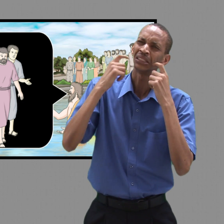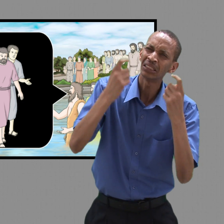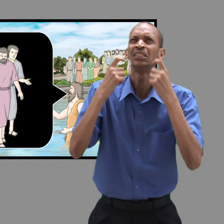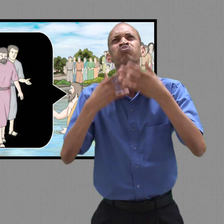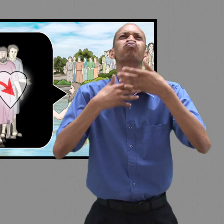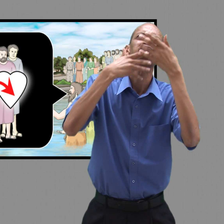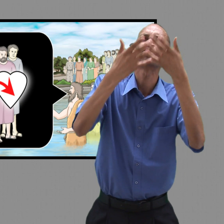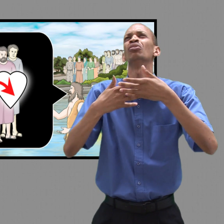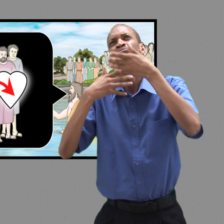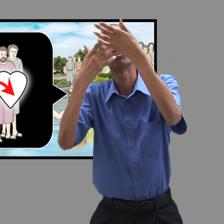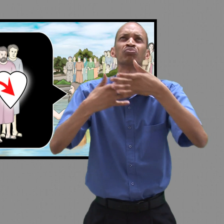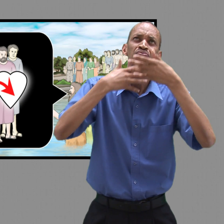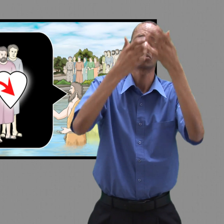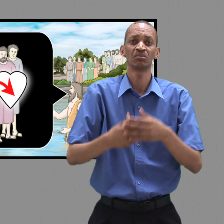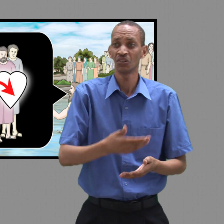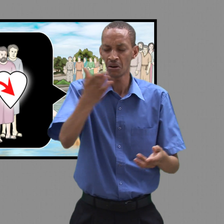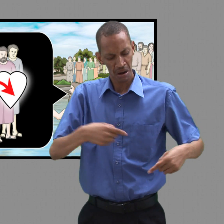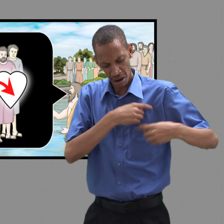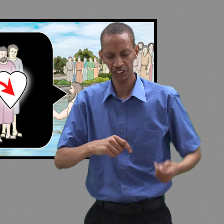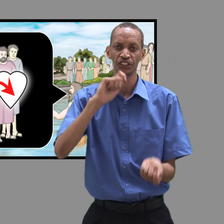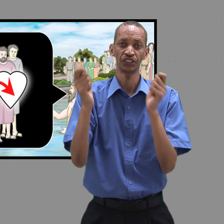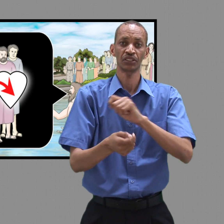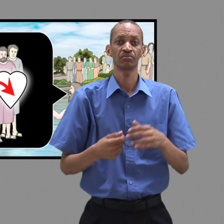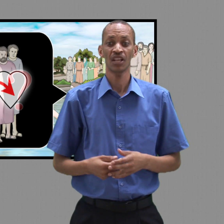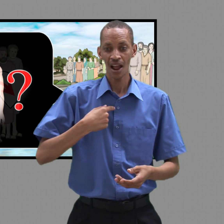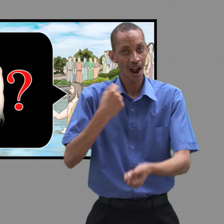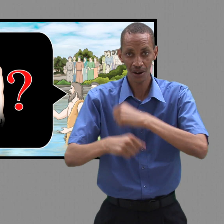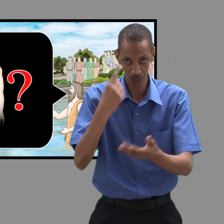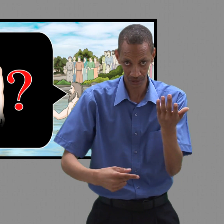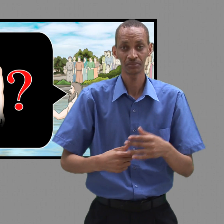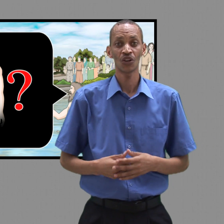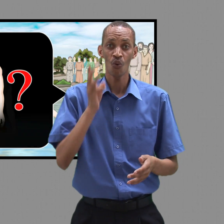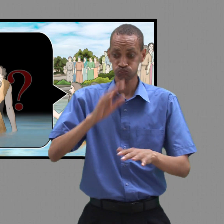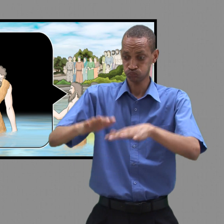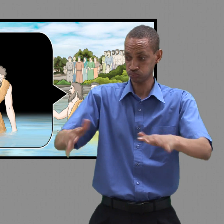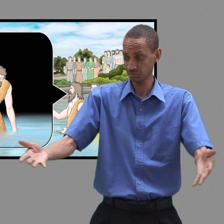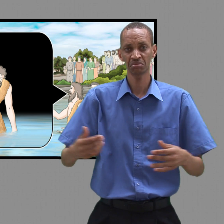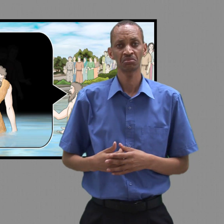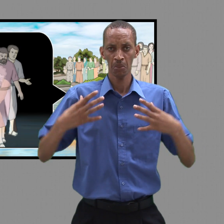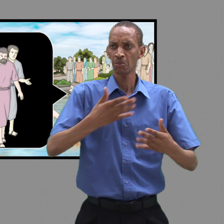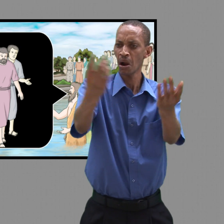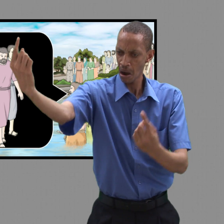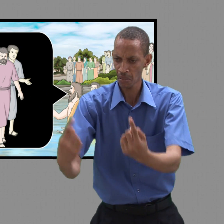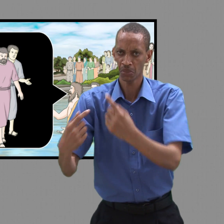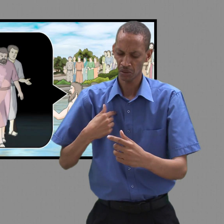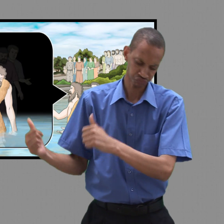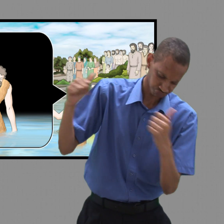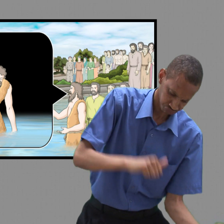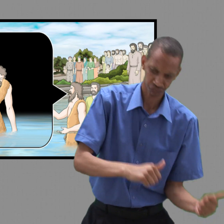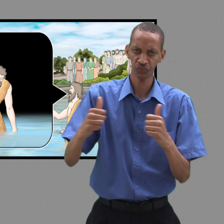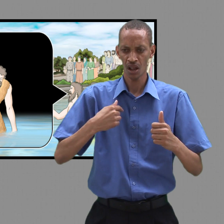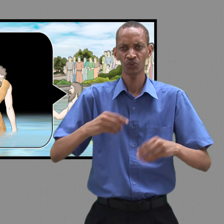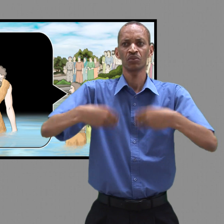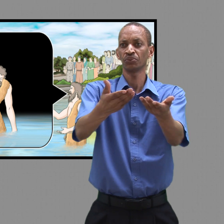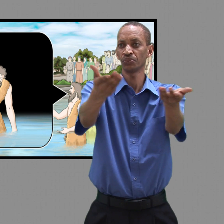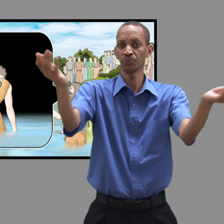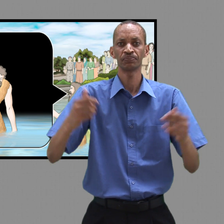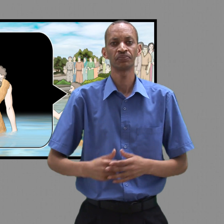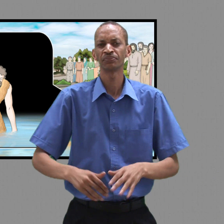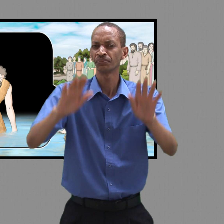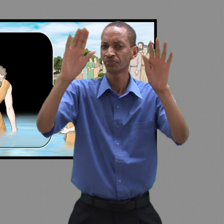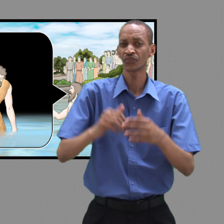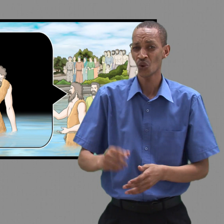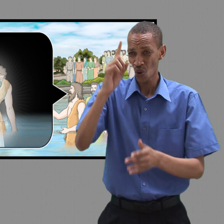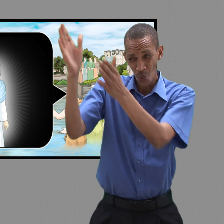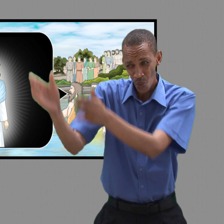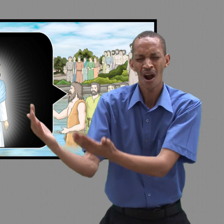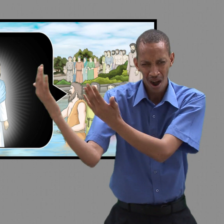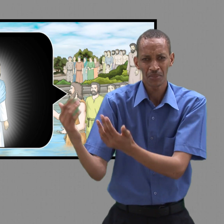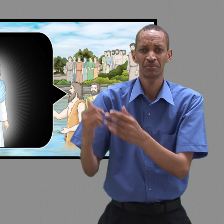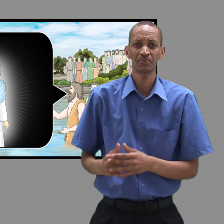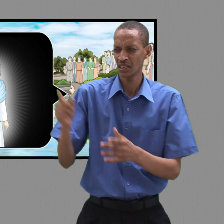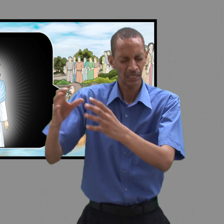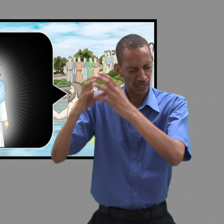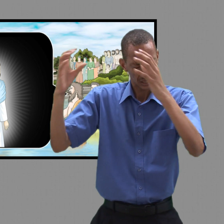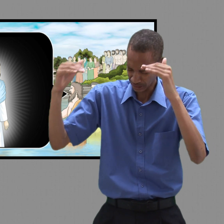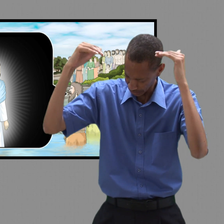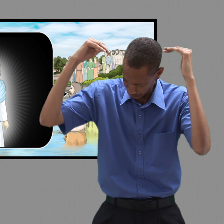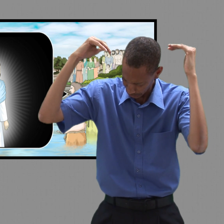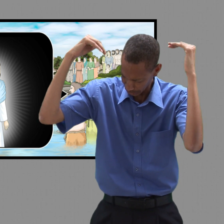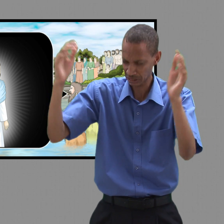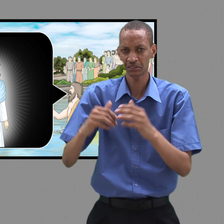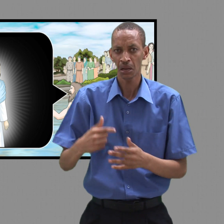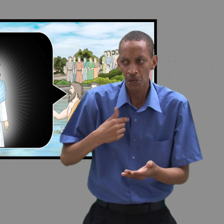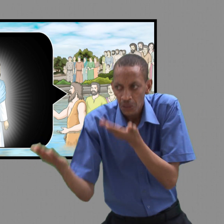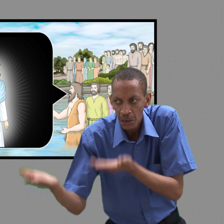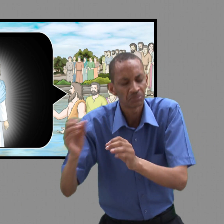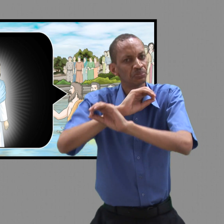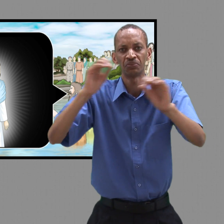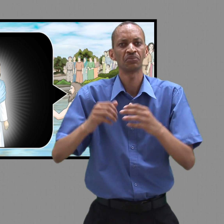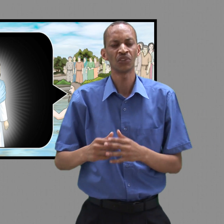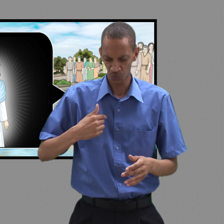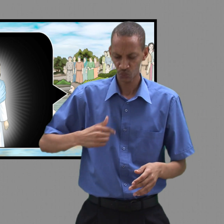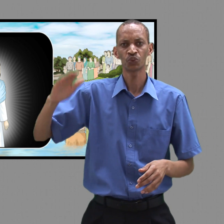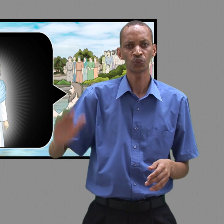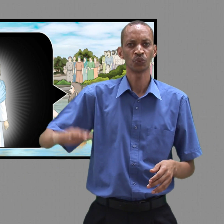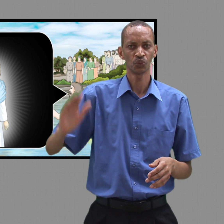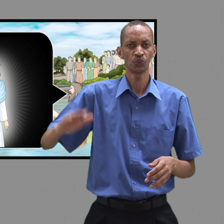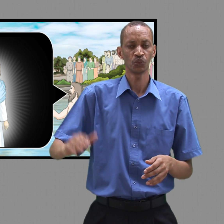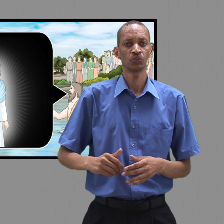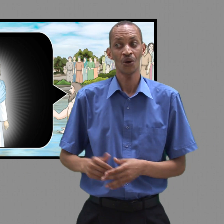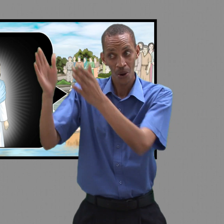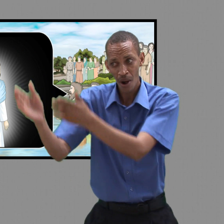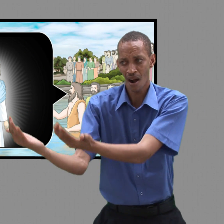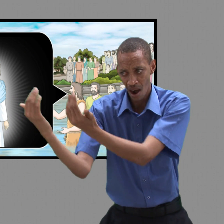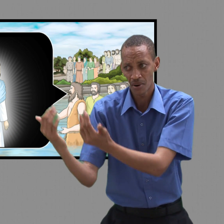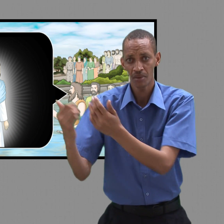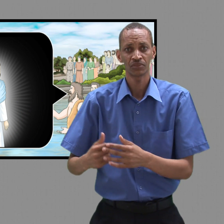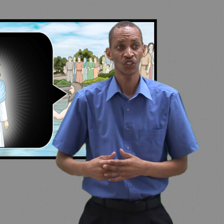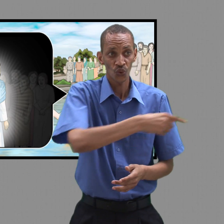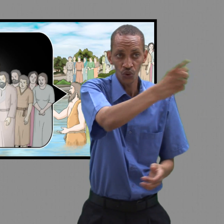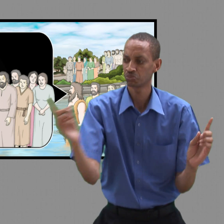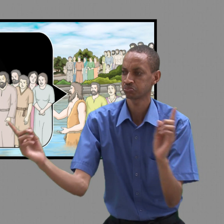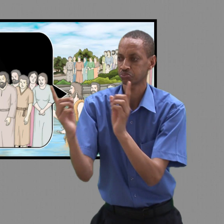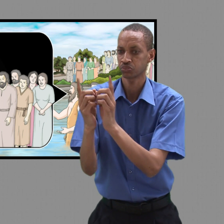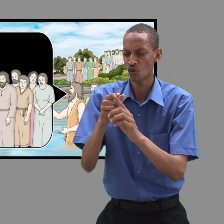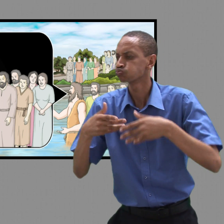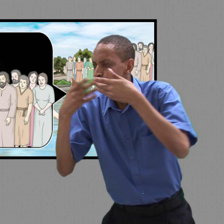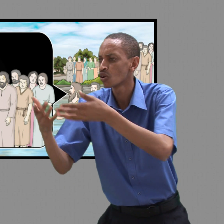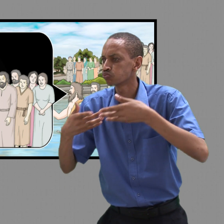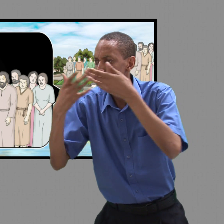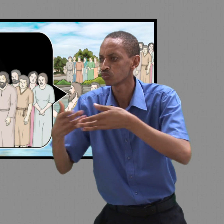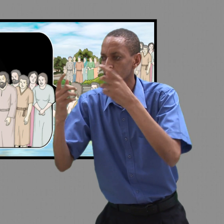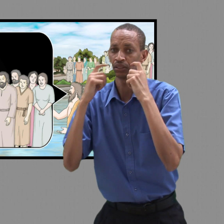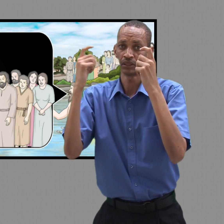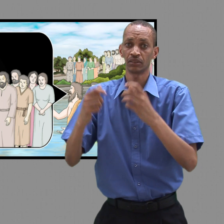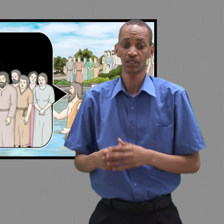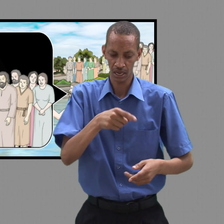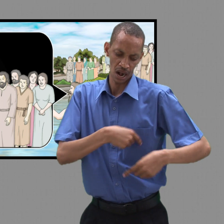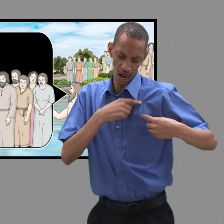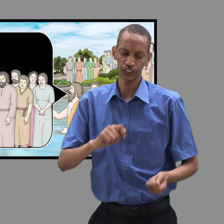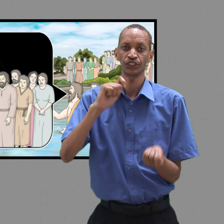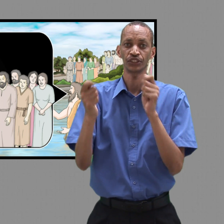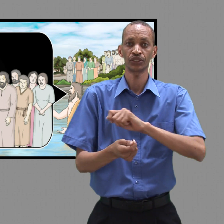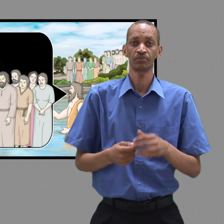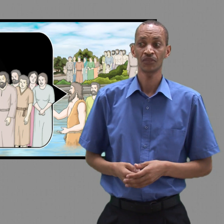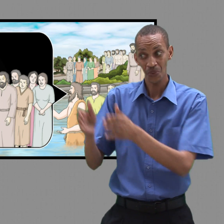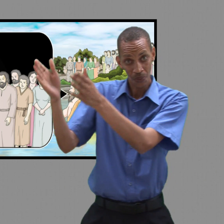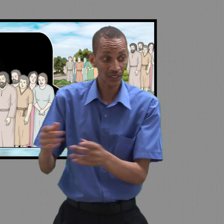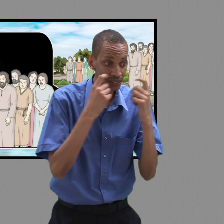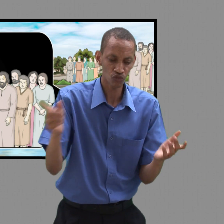I baptize you with water for repentance, but after me will come One more powerful than I, whose sandals I am not worthy to carry.